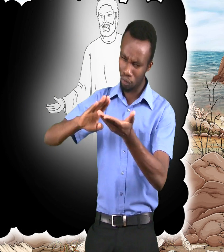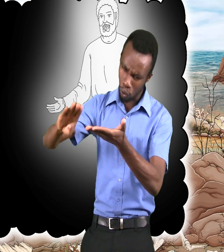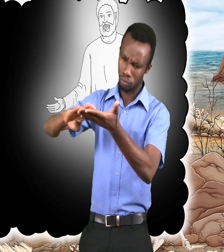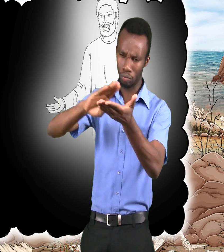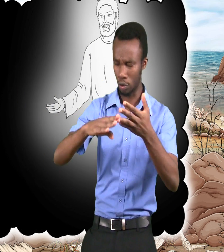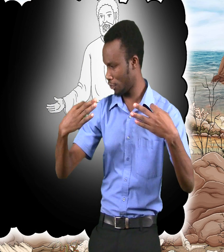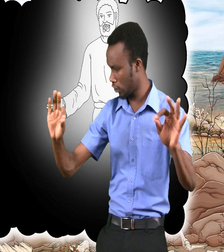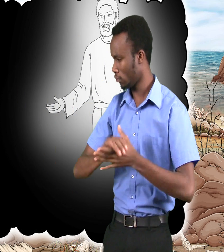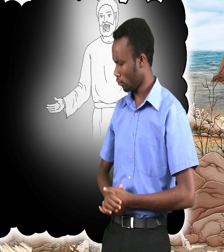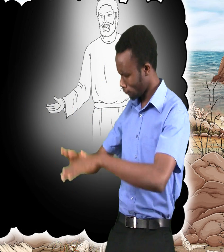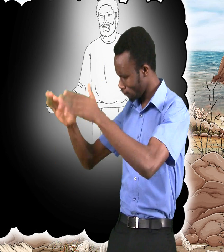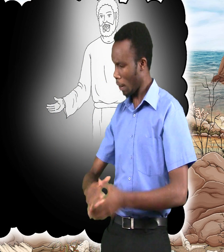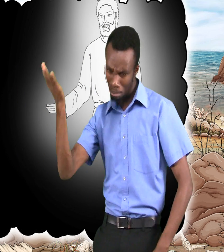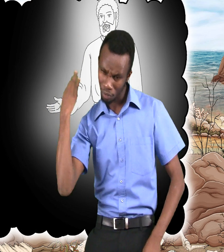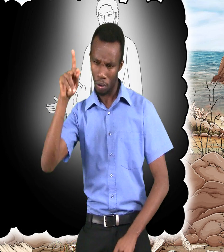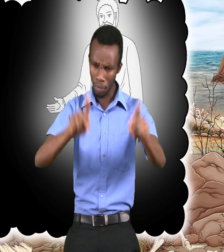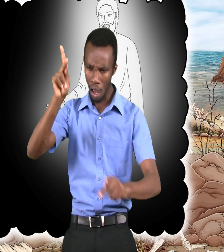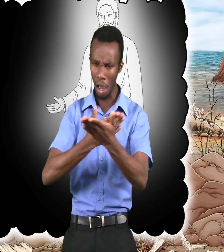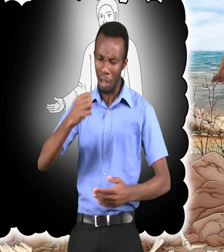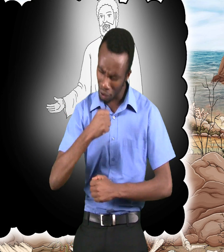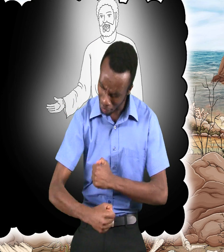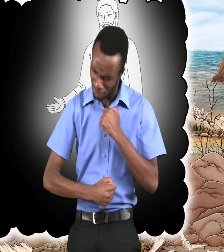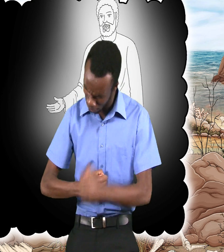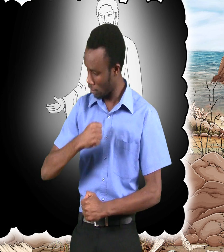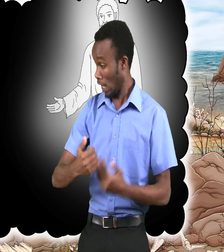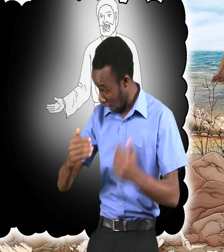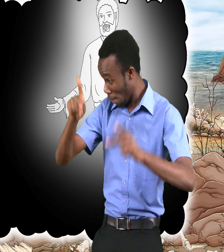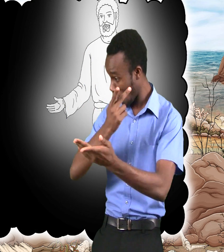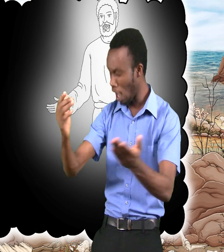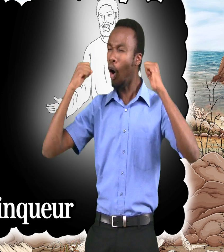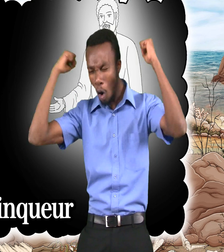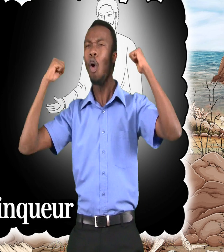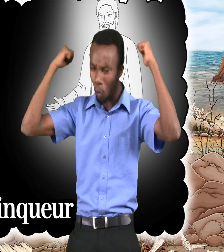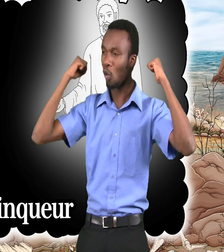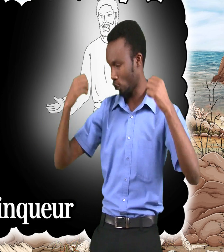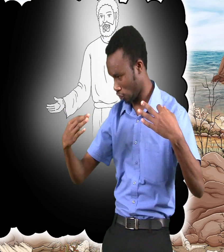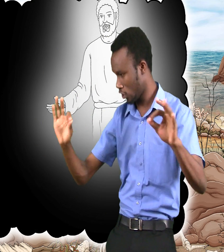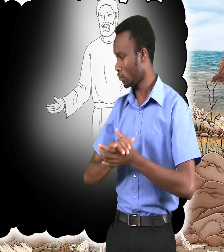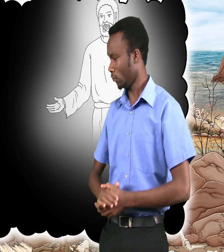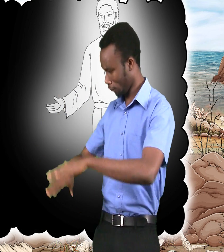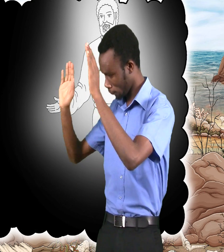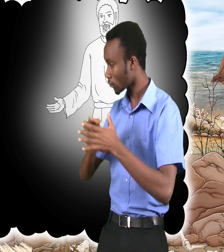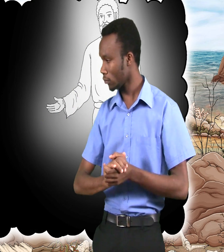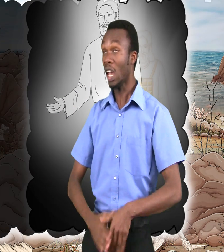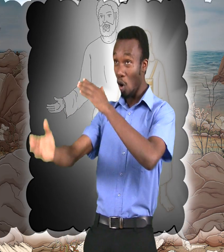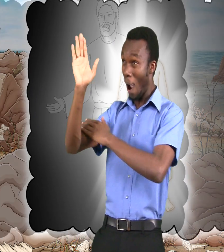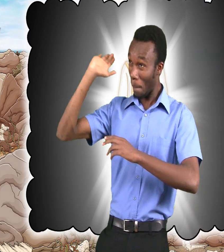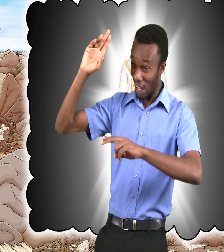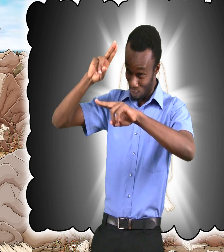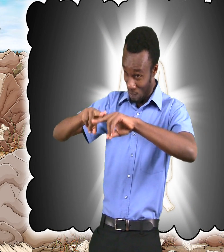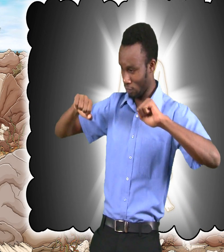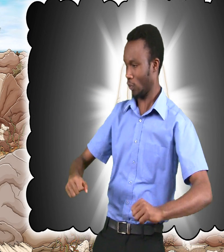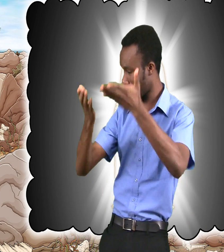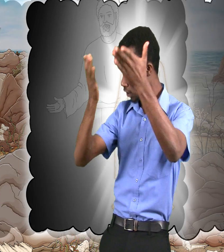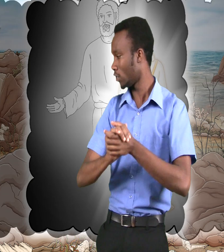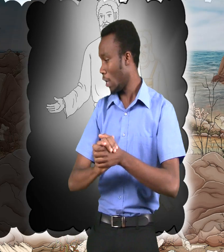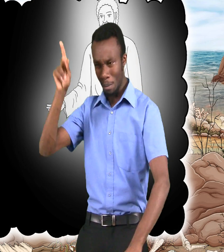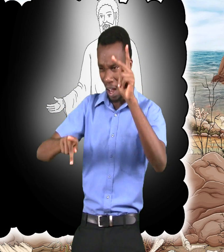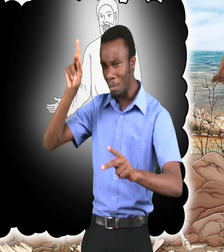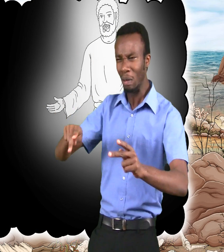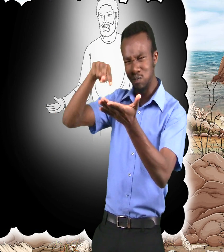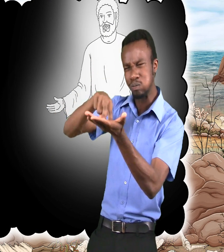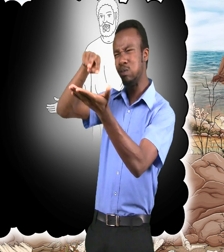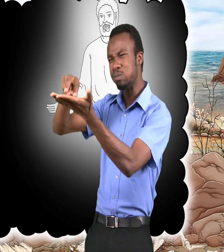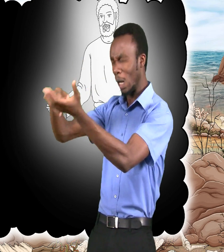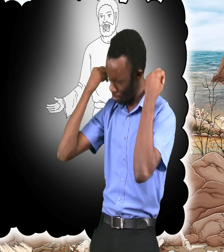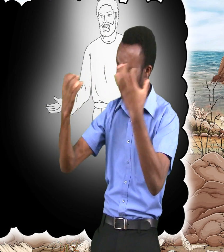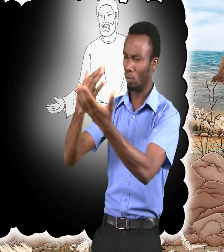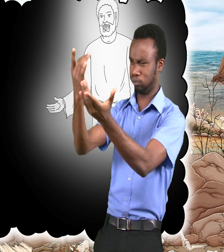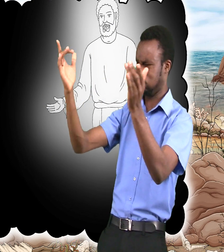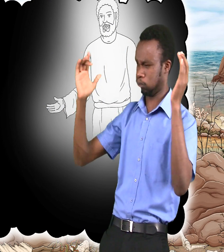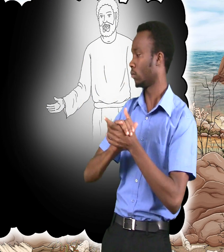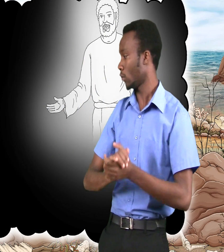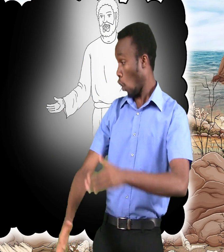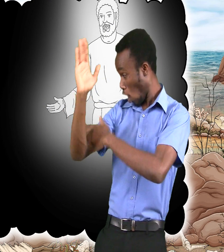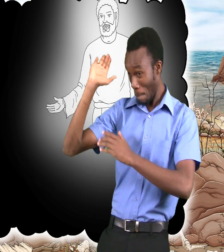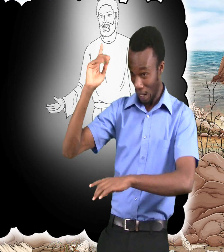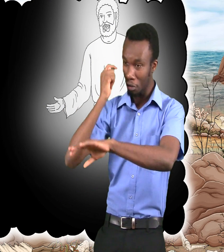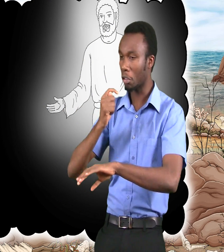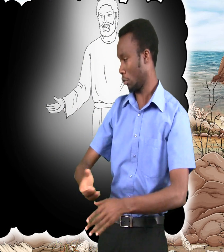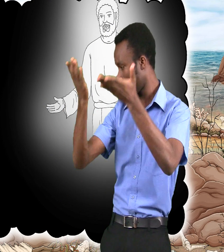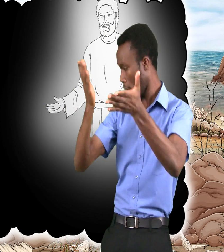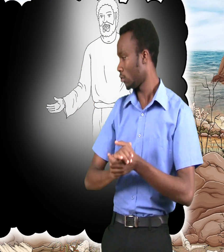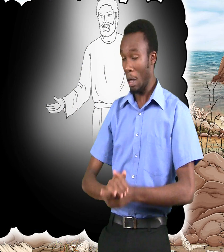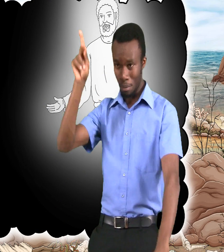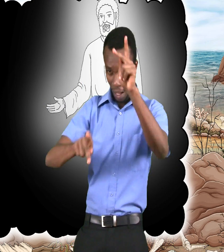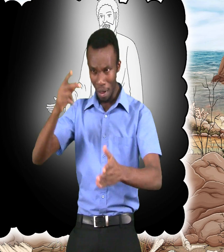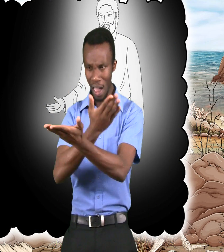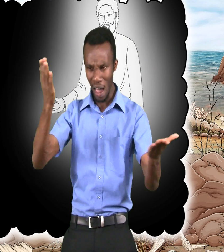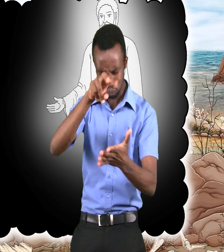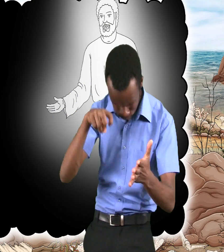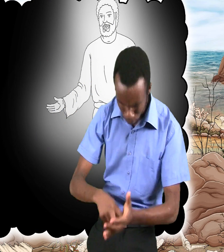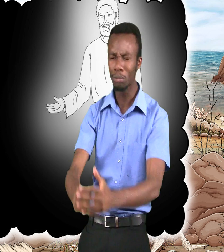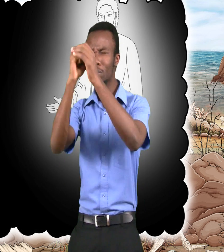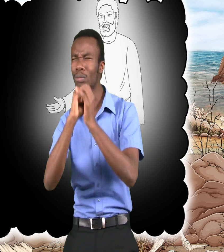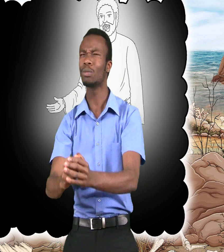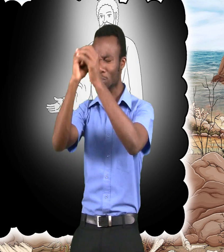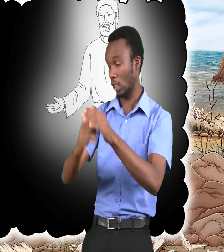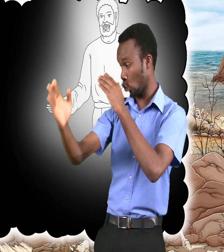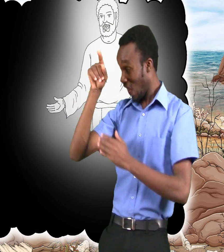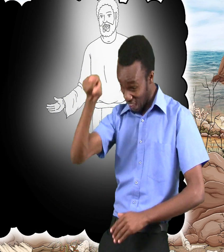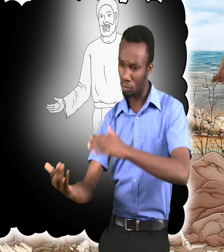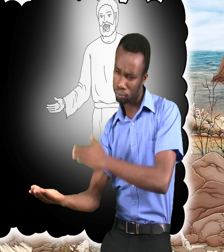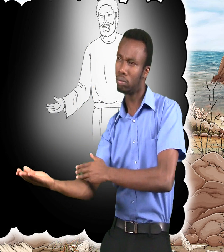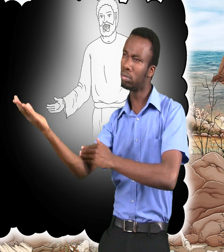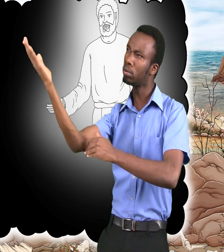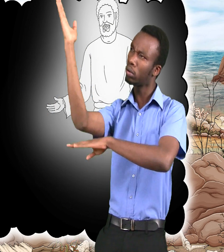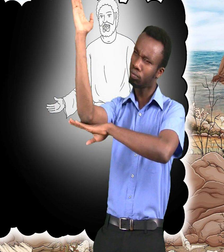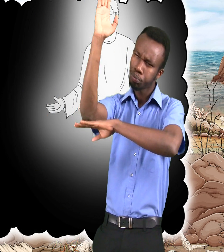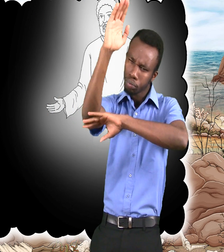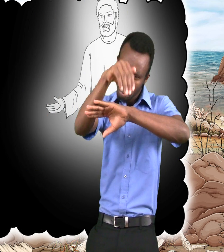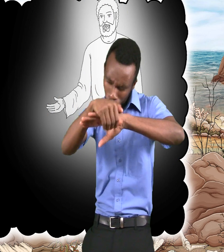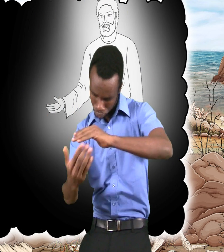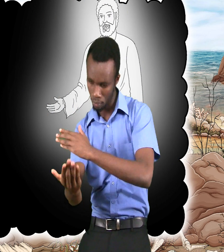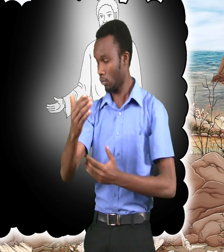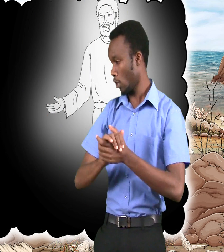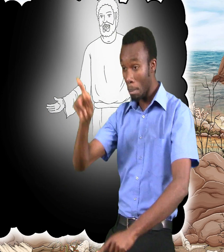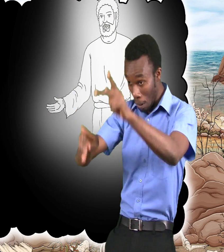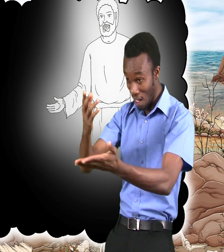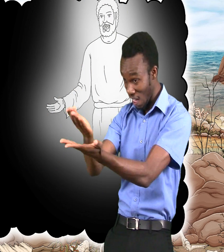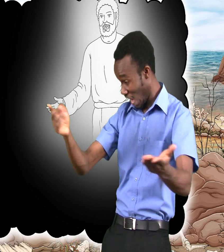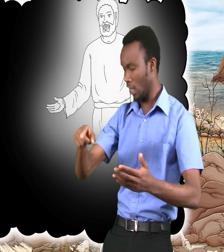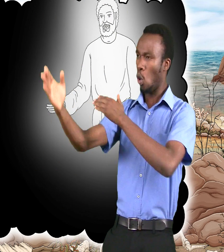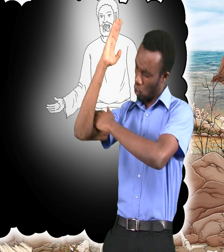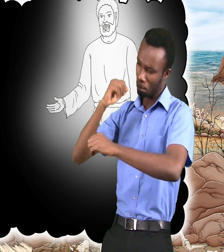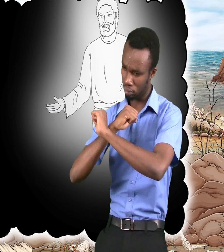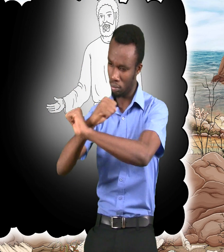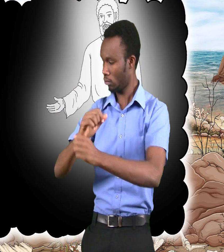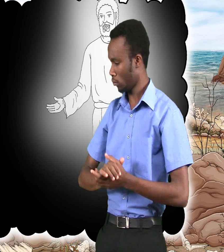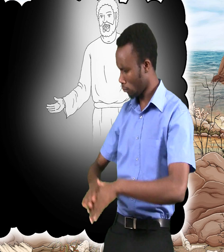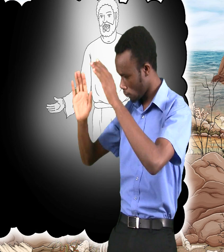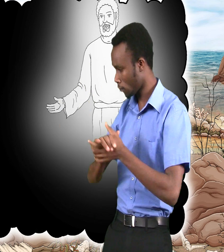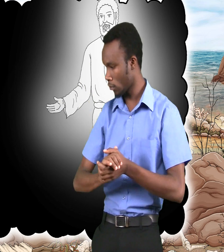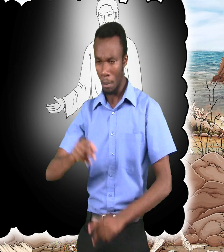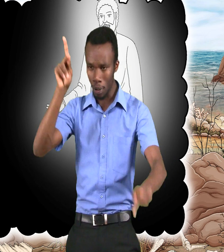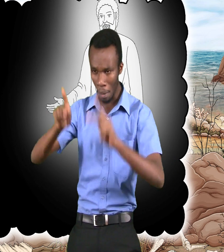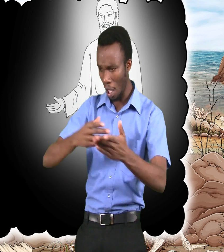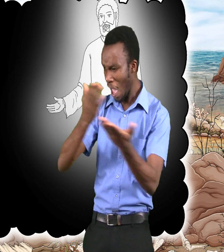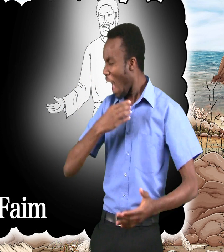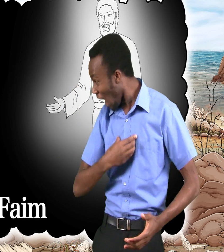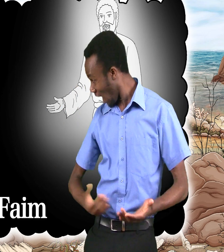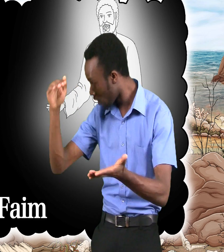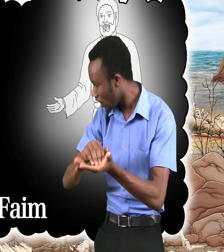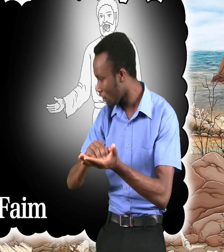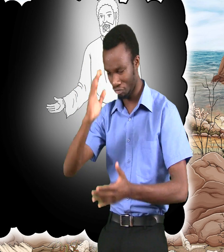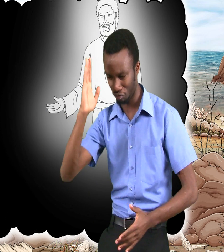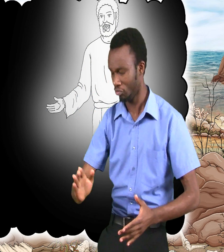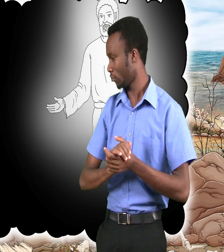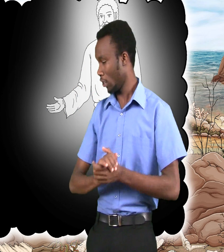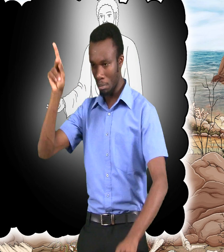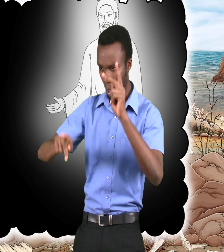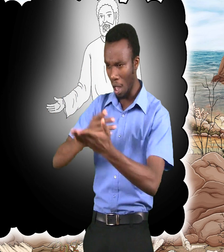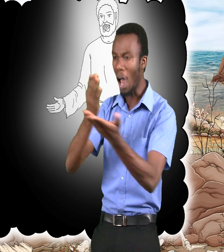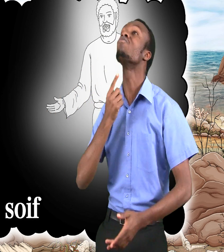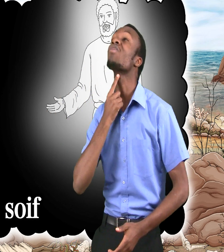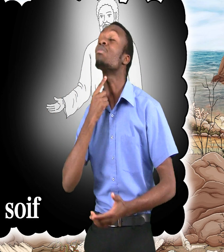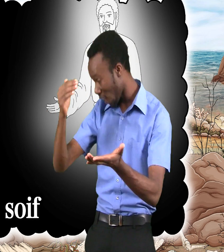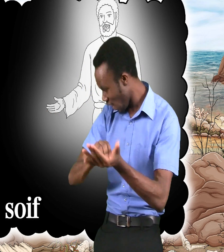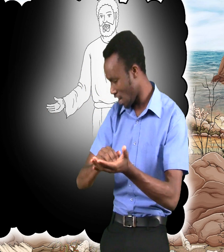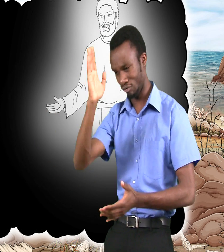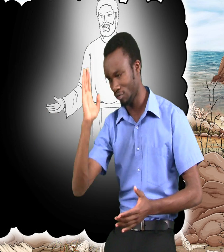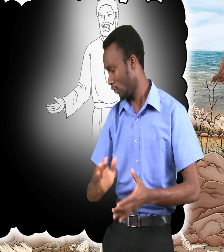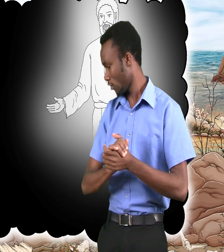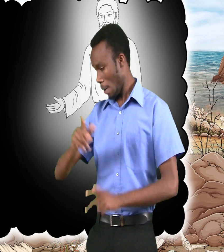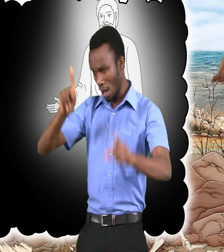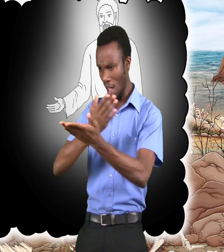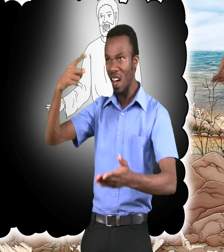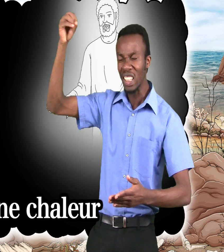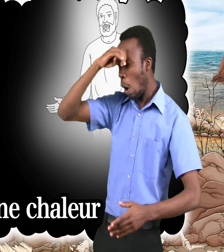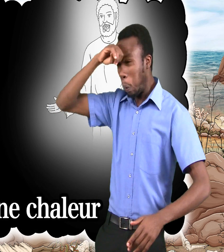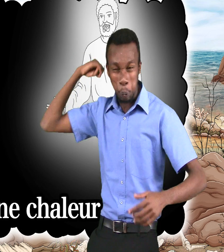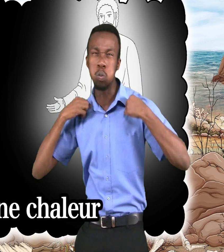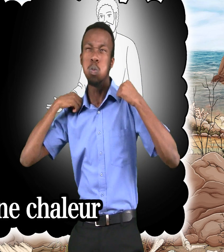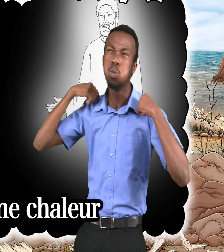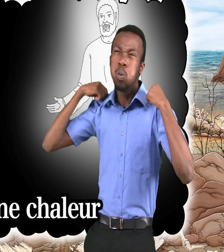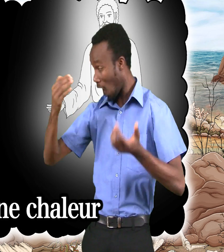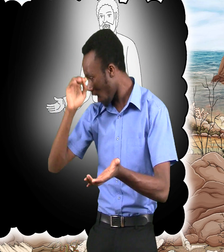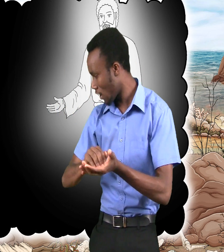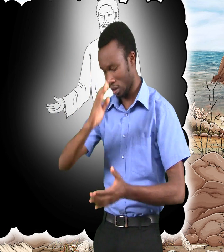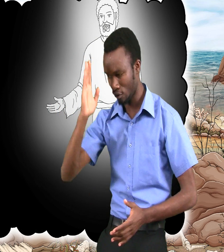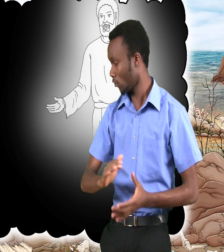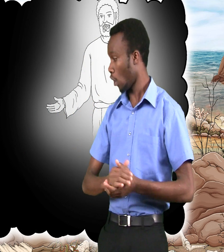they have washed their robes and made them white in the blood of the Lamb. For this reason, they are before the throne of God and serve Him day and night in His temple;